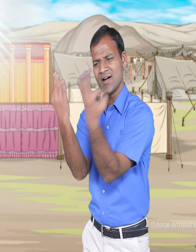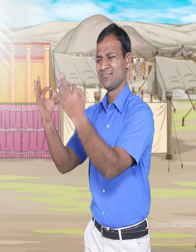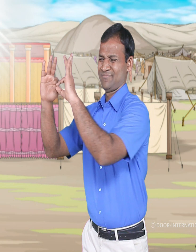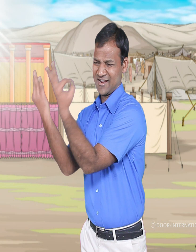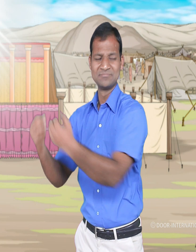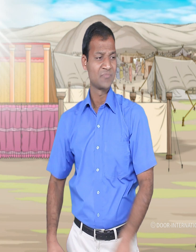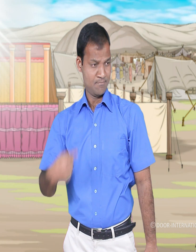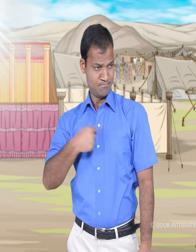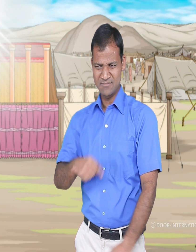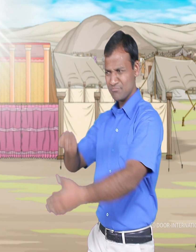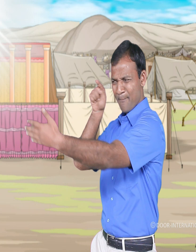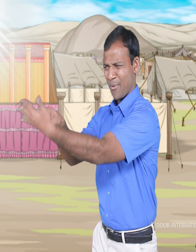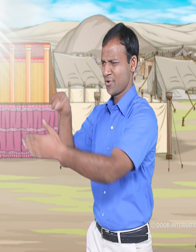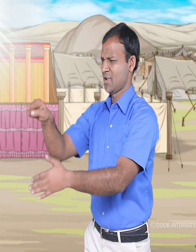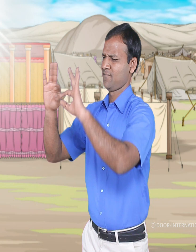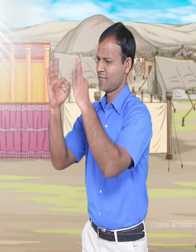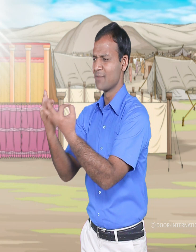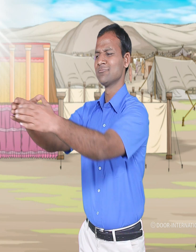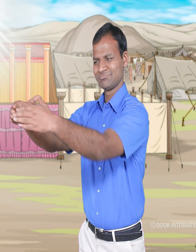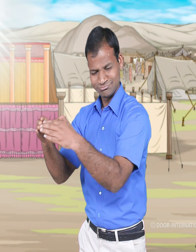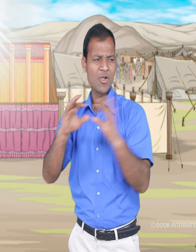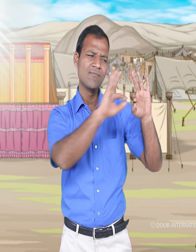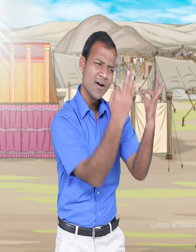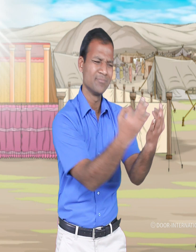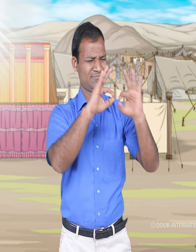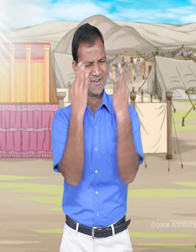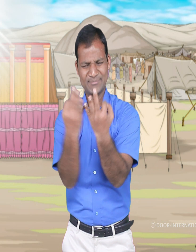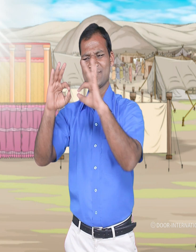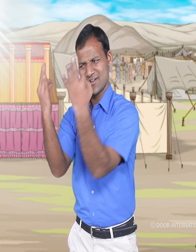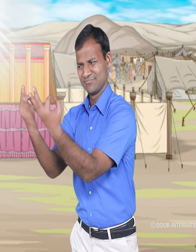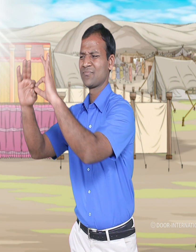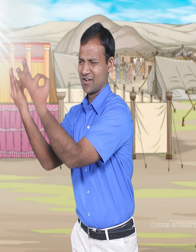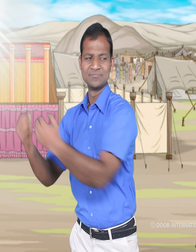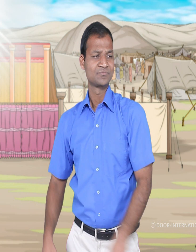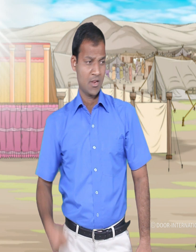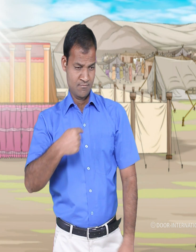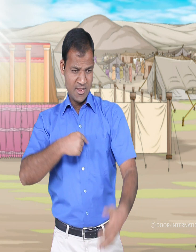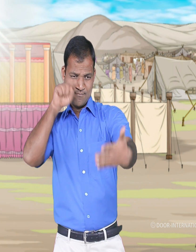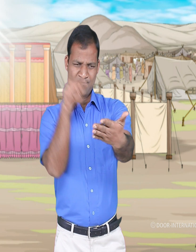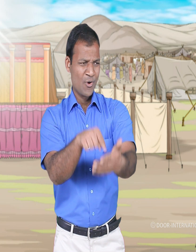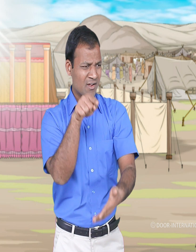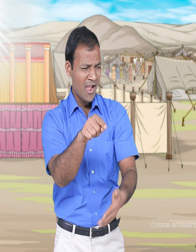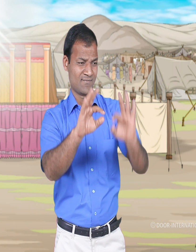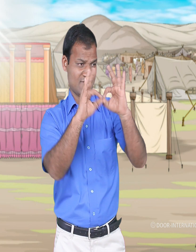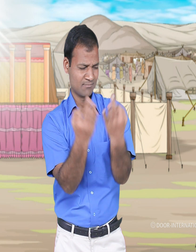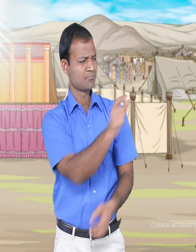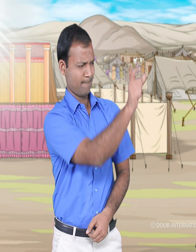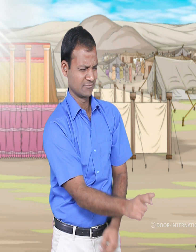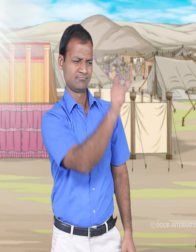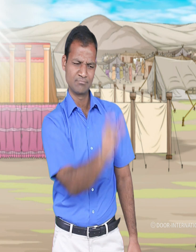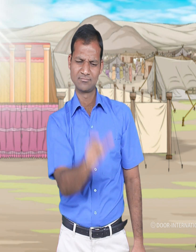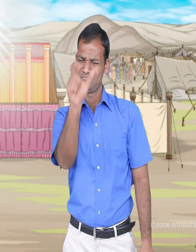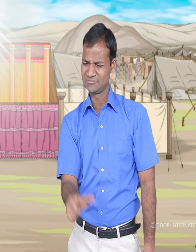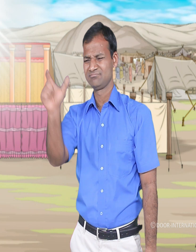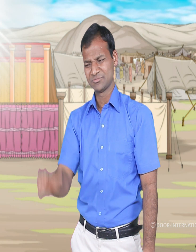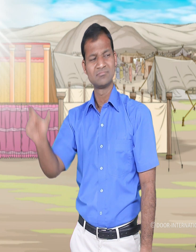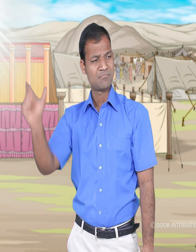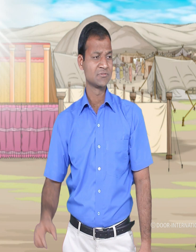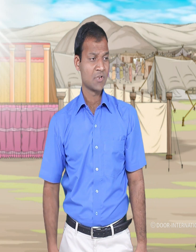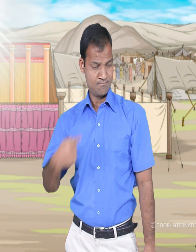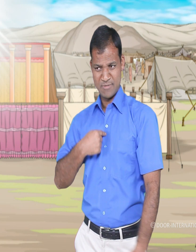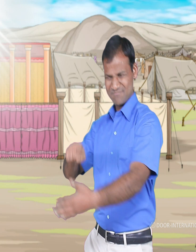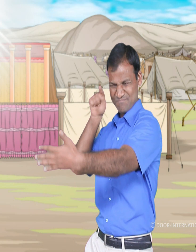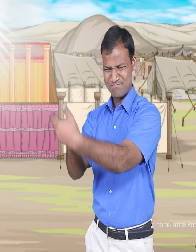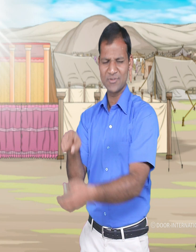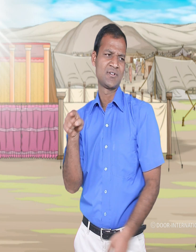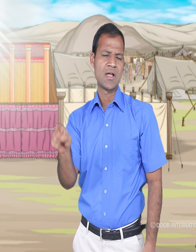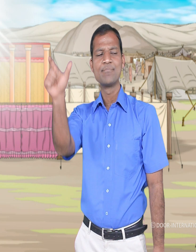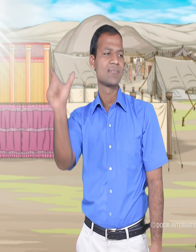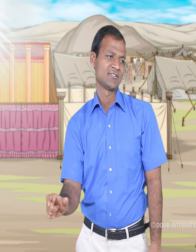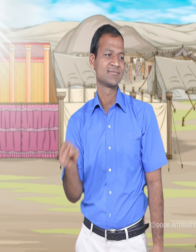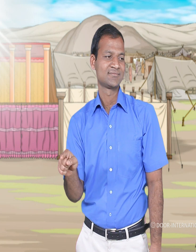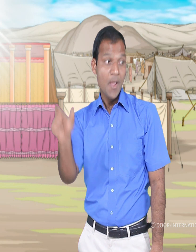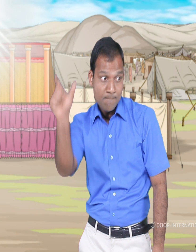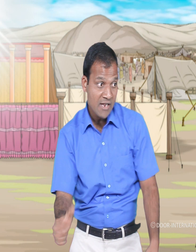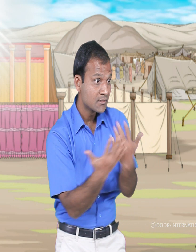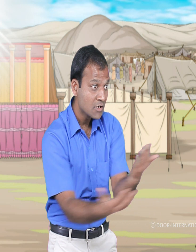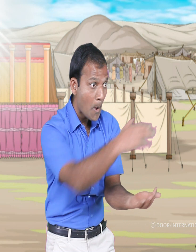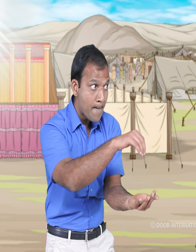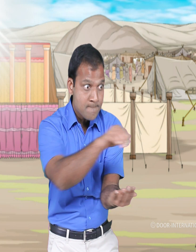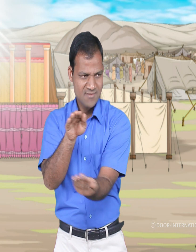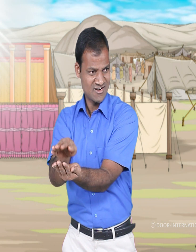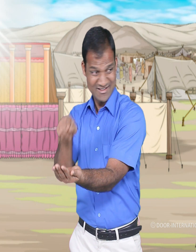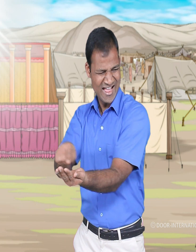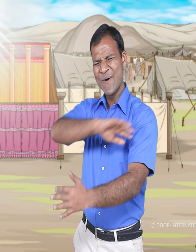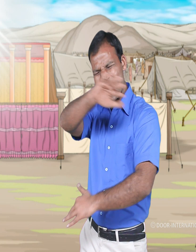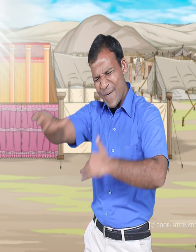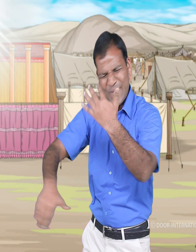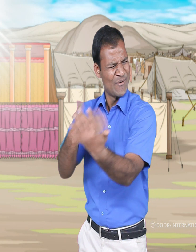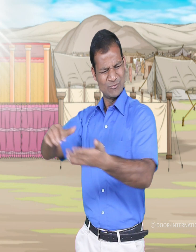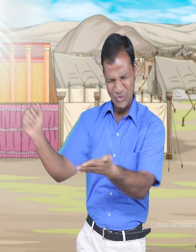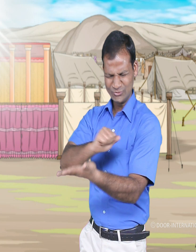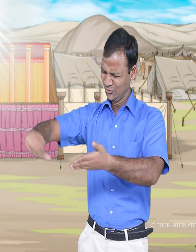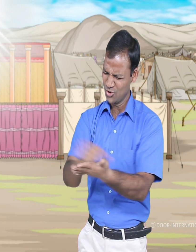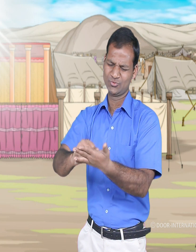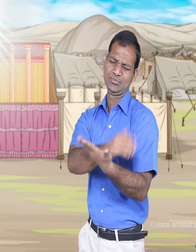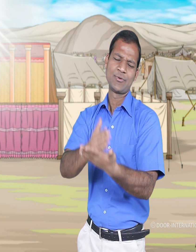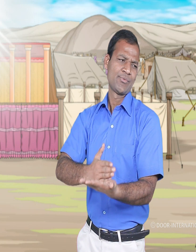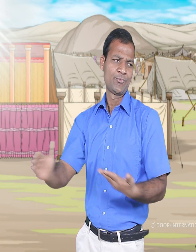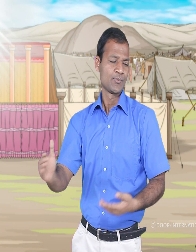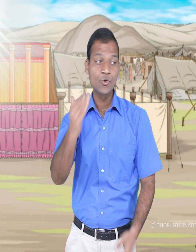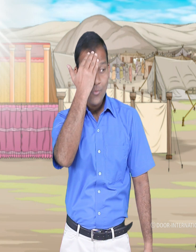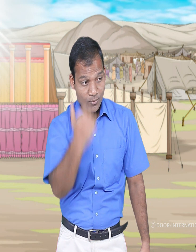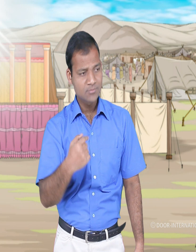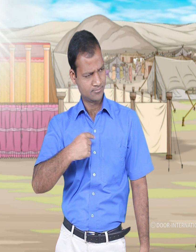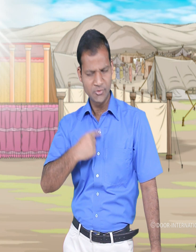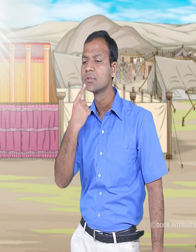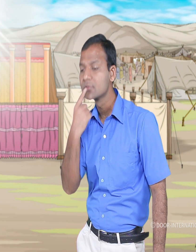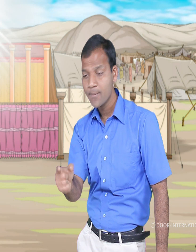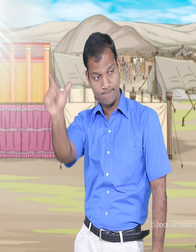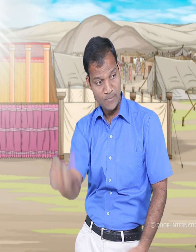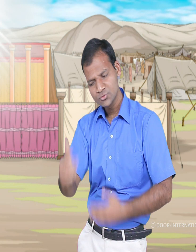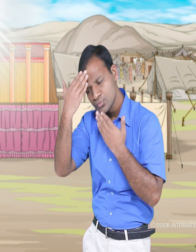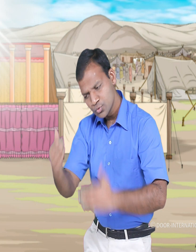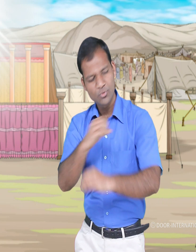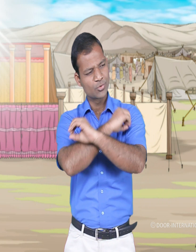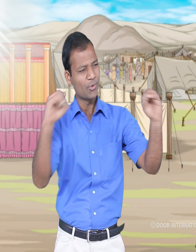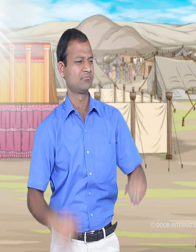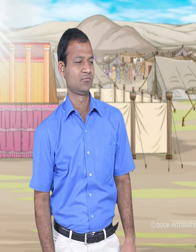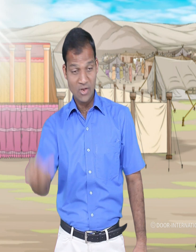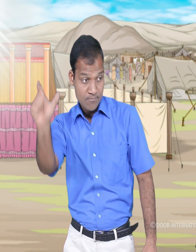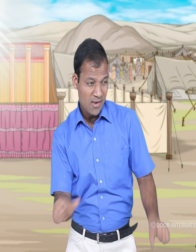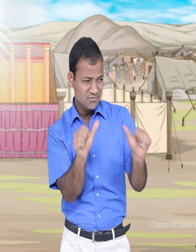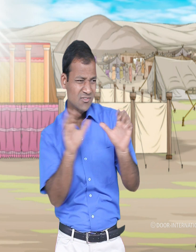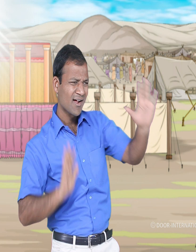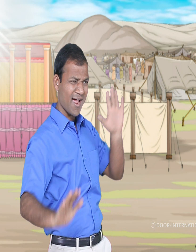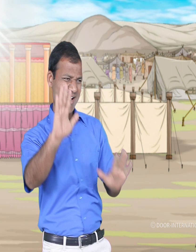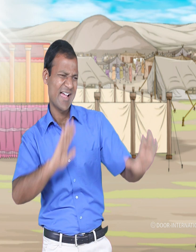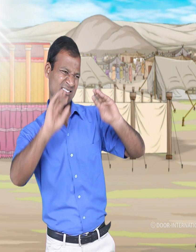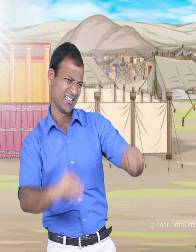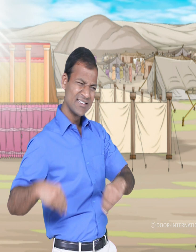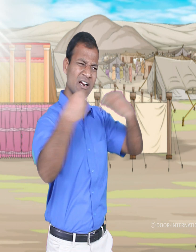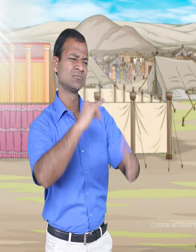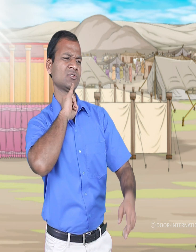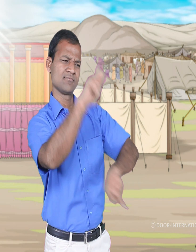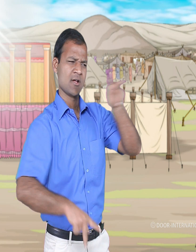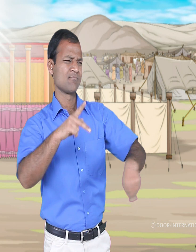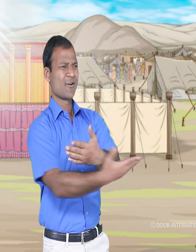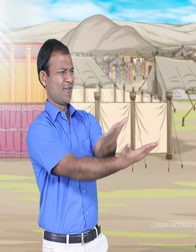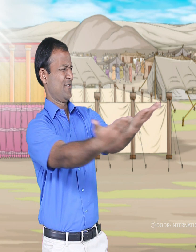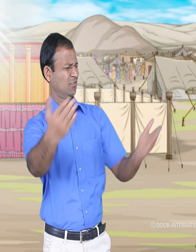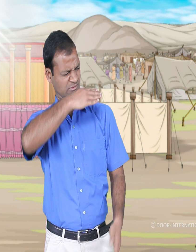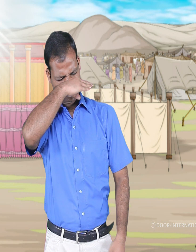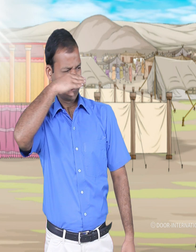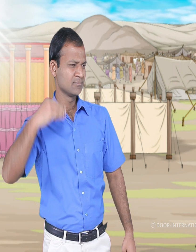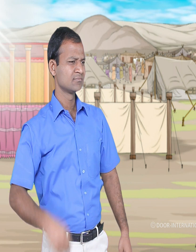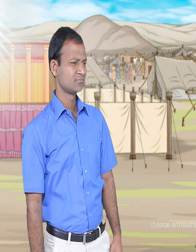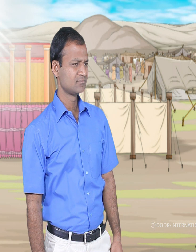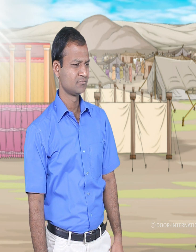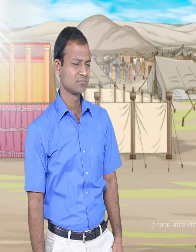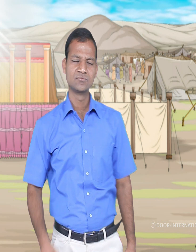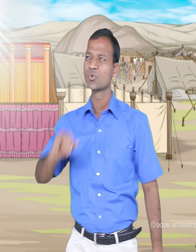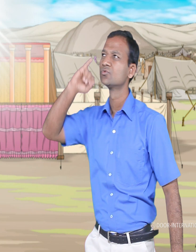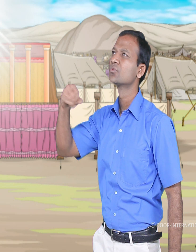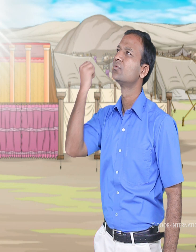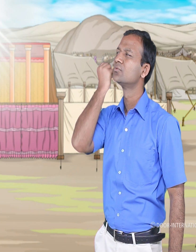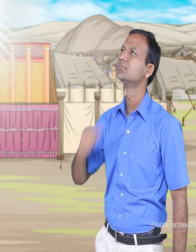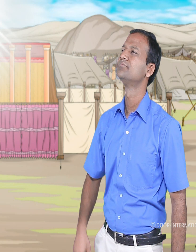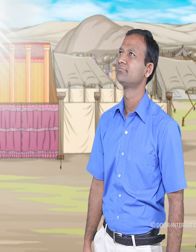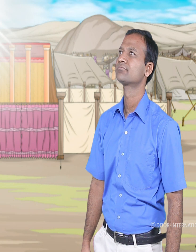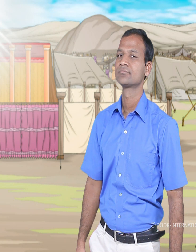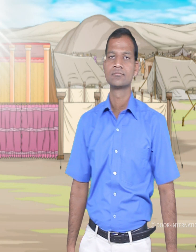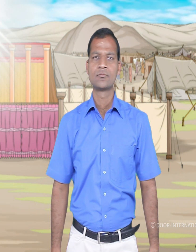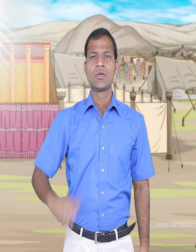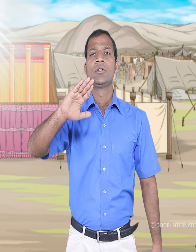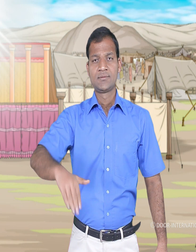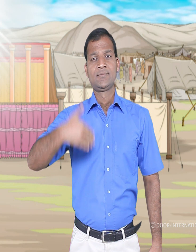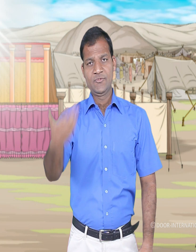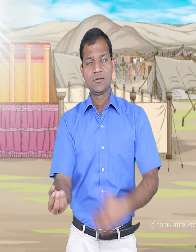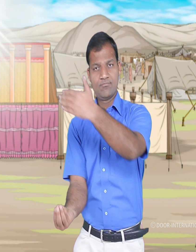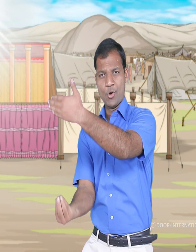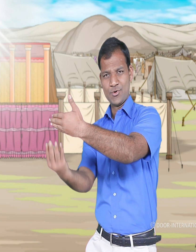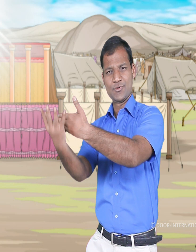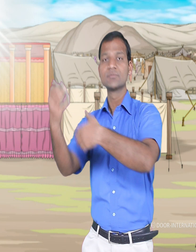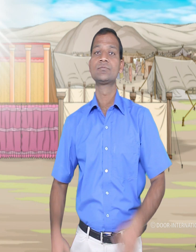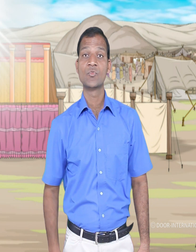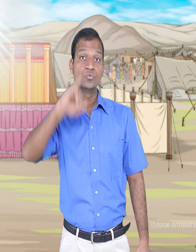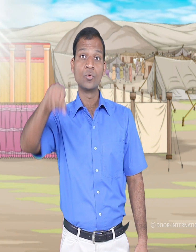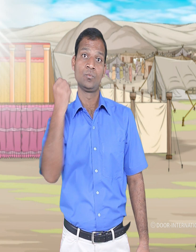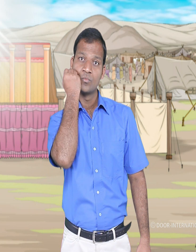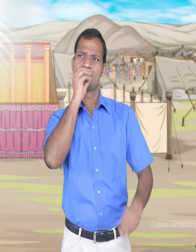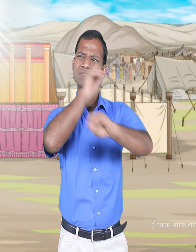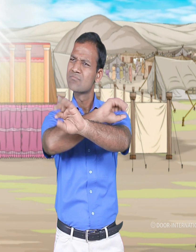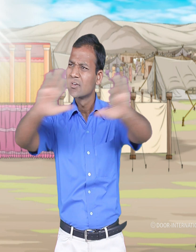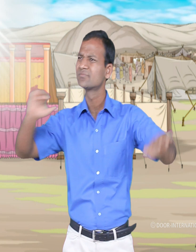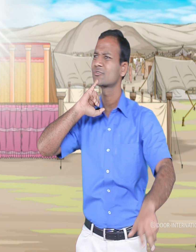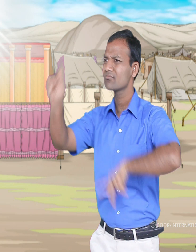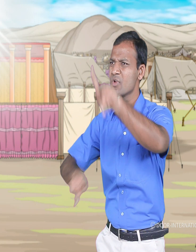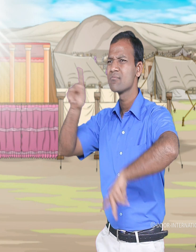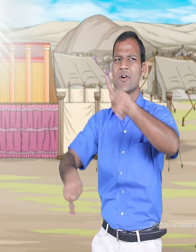The tribe that the LORD selects shall come forward clan by clan, and the clan that the LORD selects shall come forward family by family, and the family that the LORD selects shall come forward man by man.